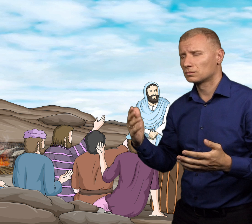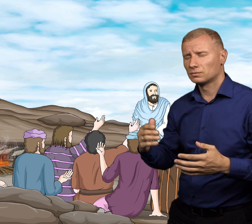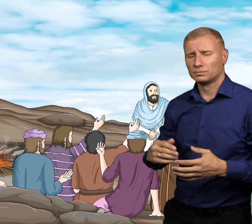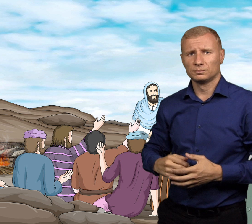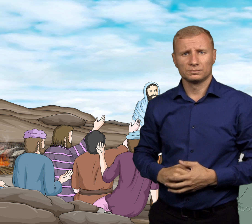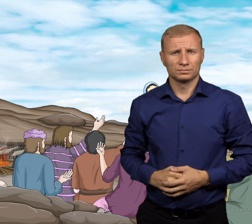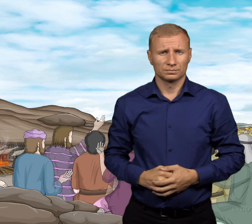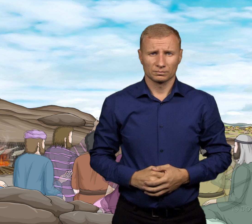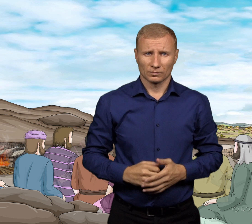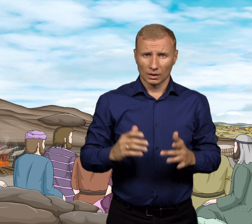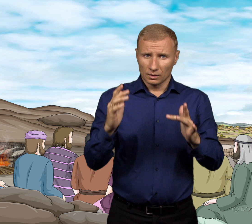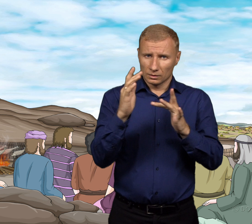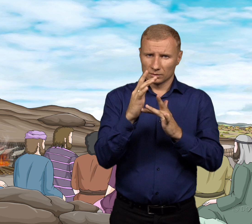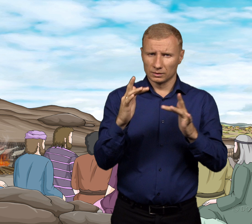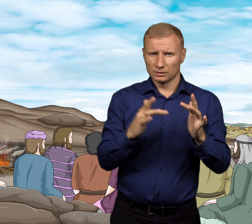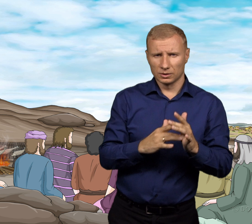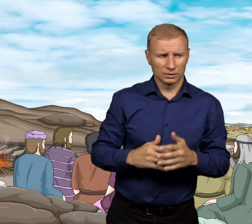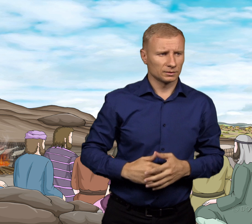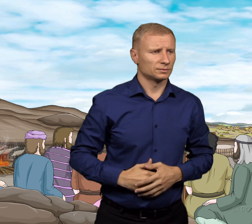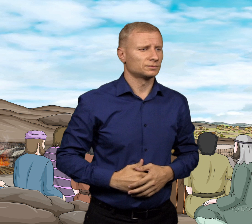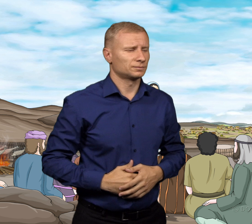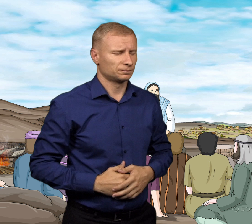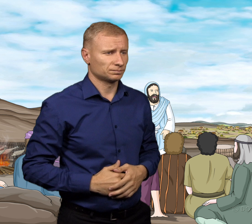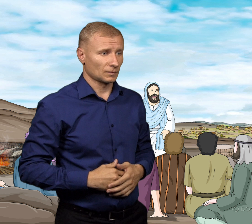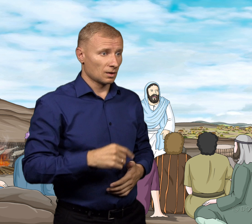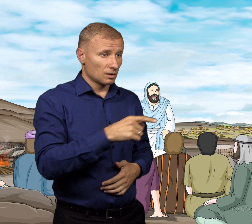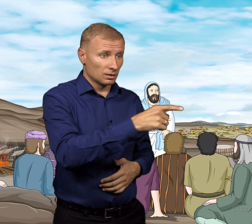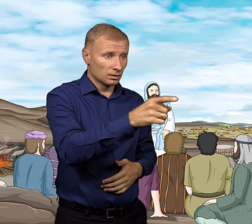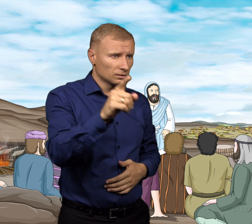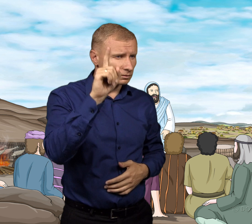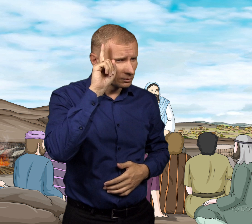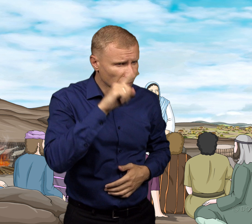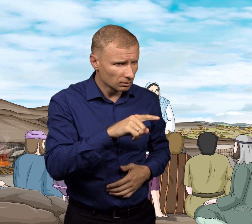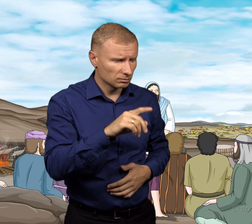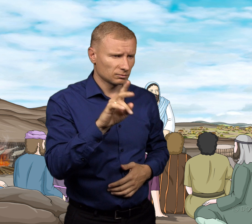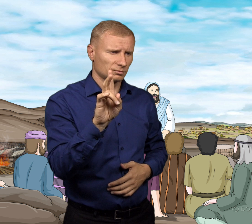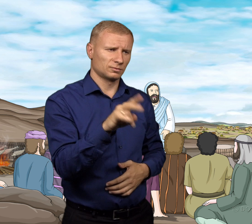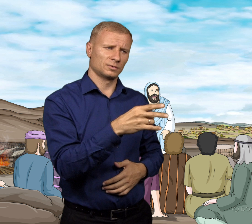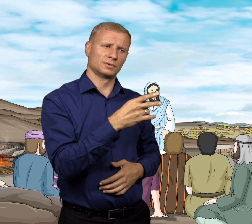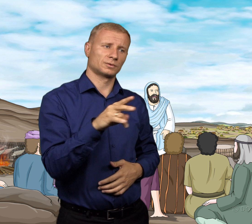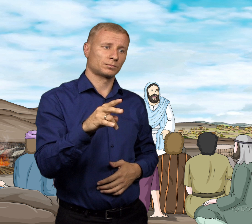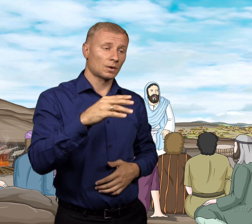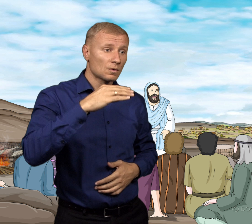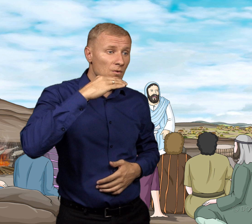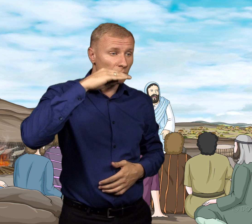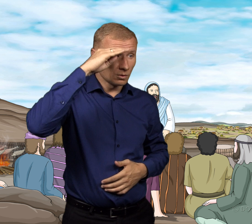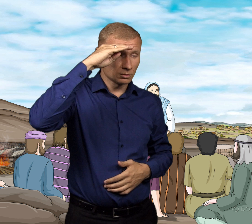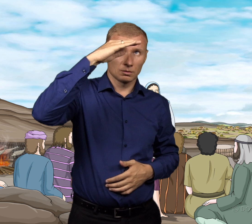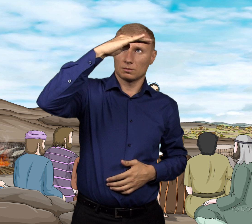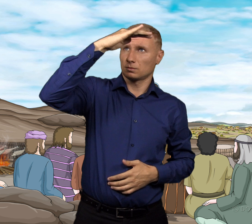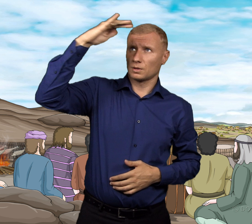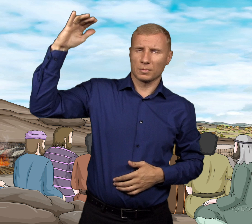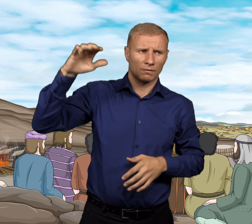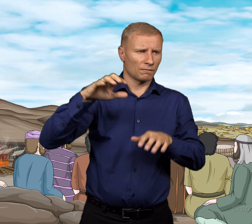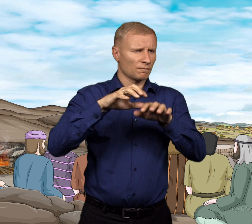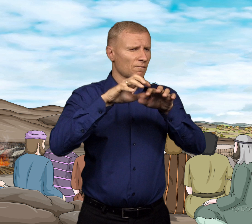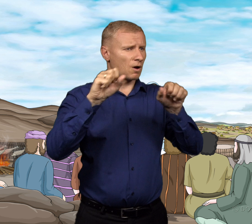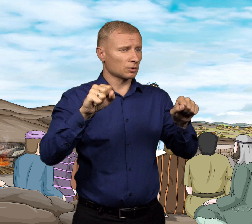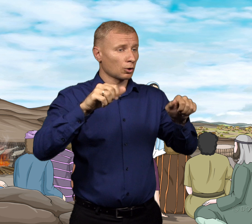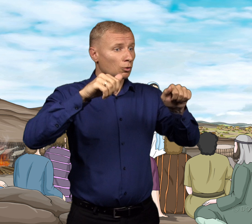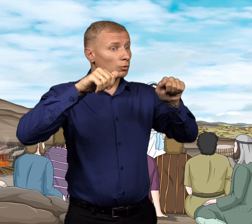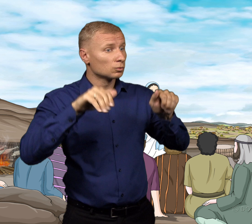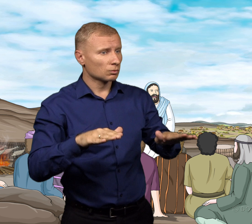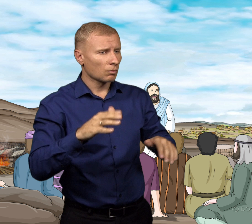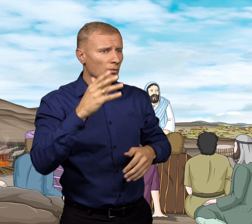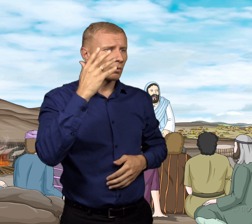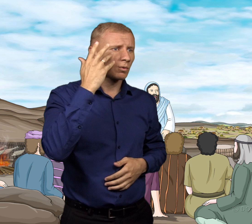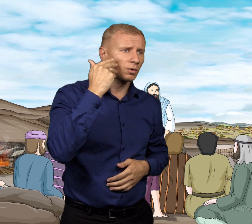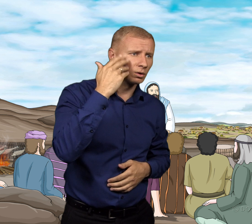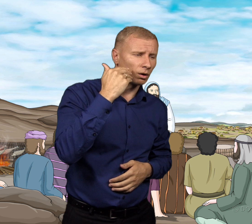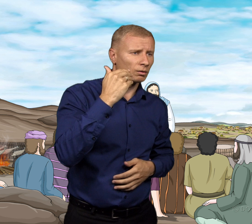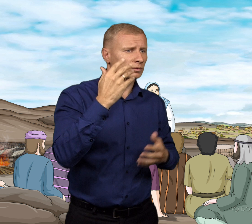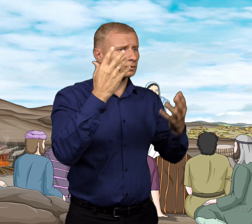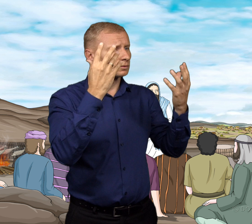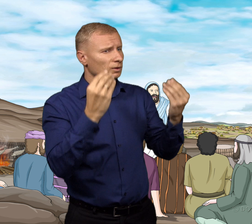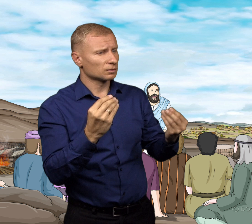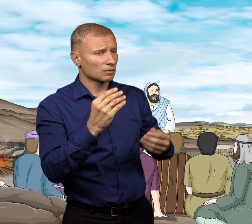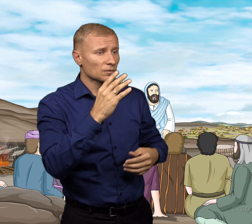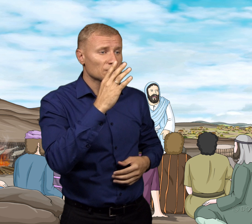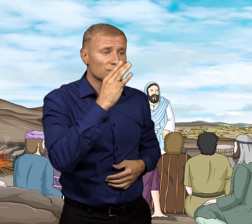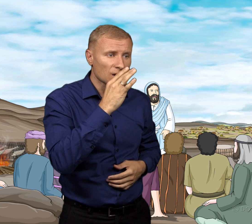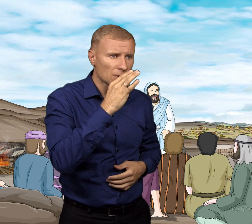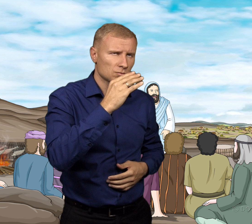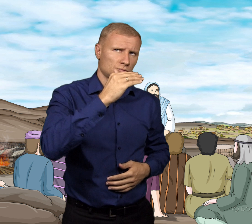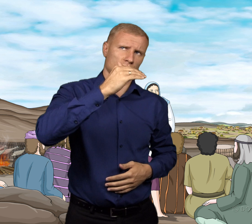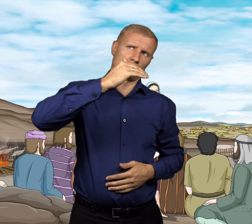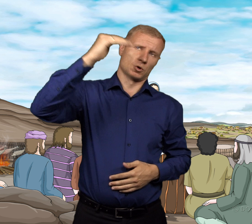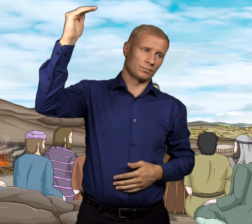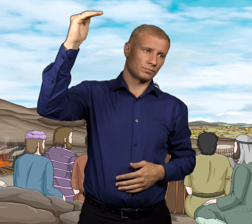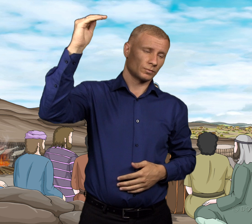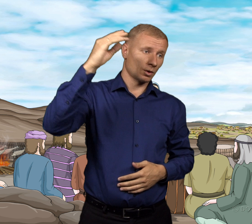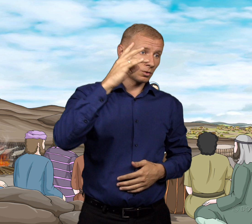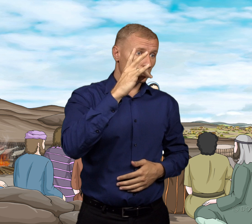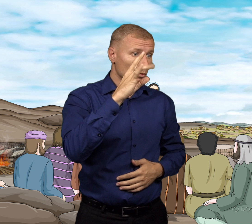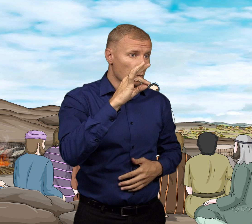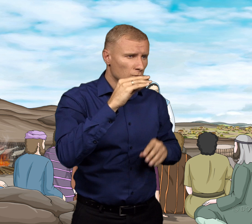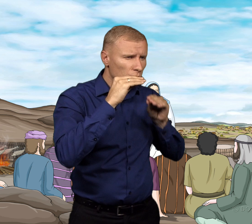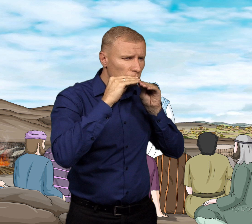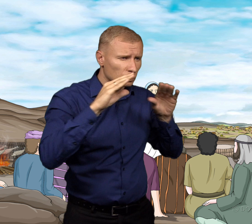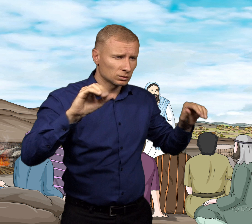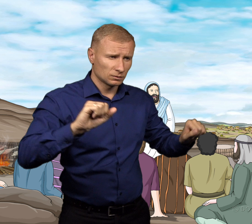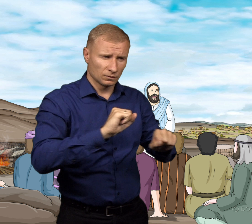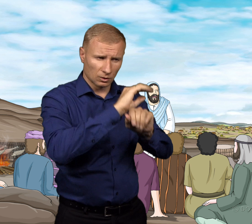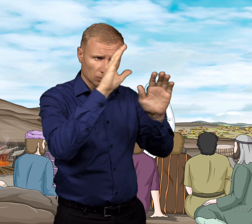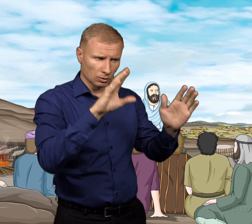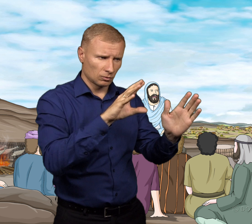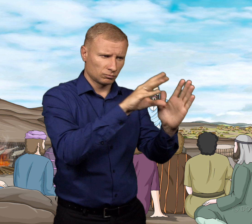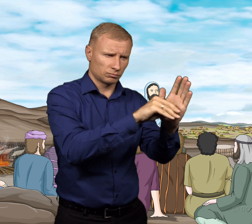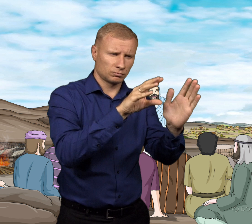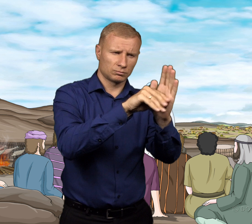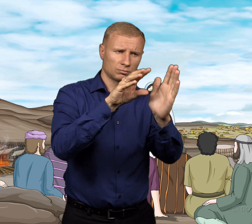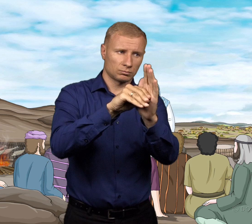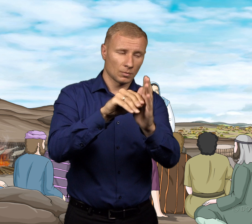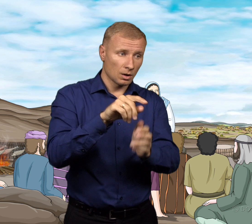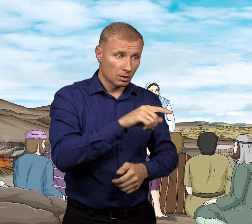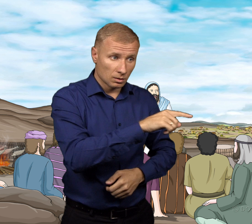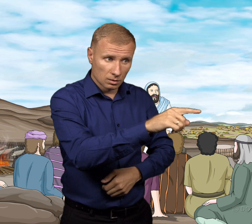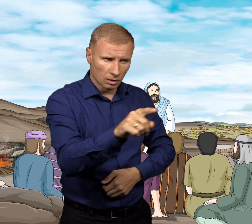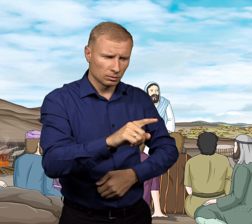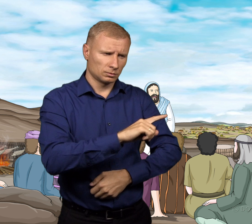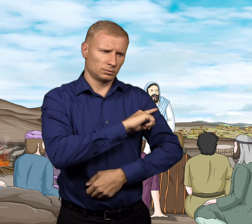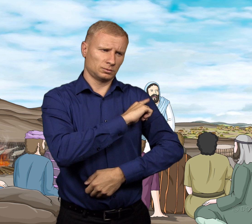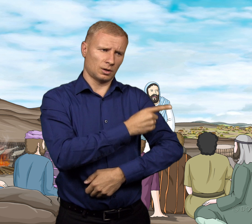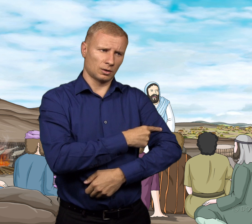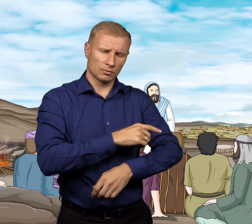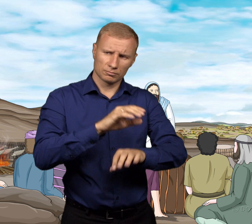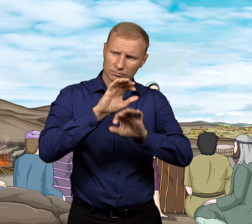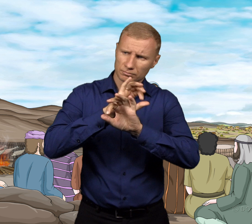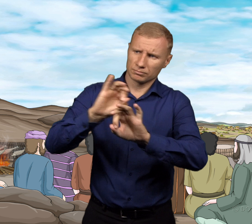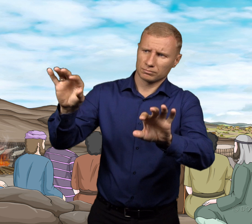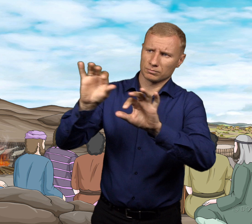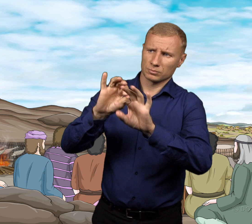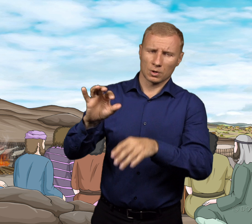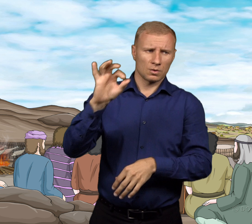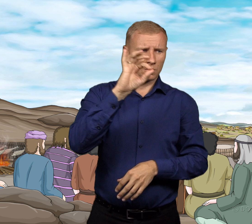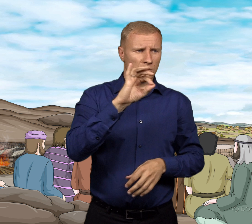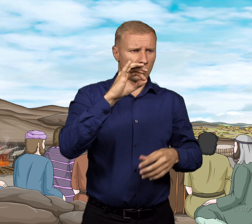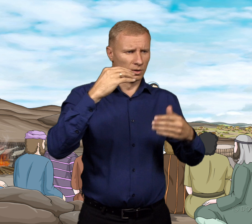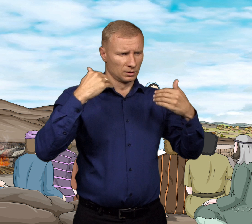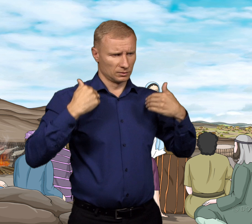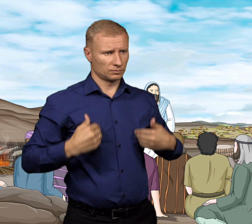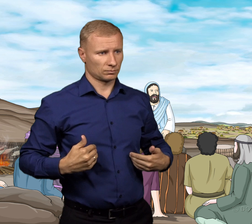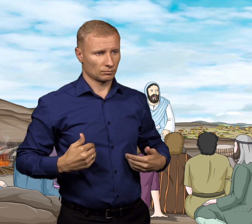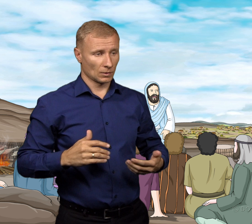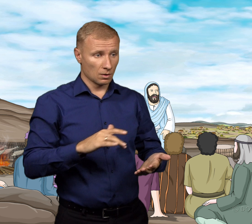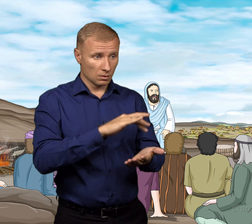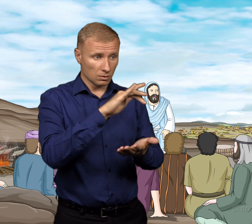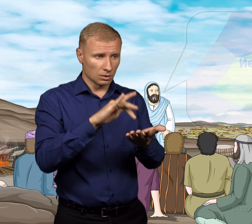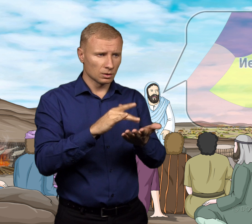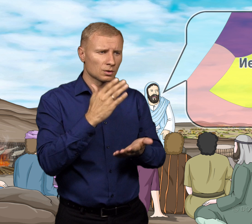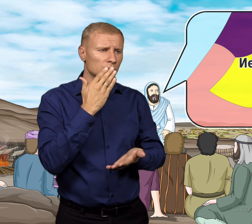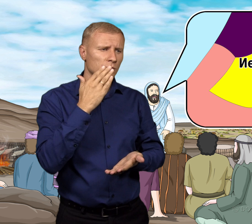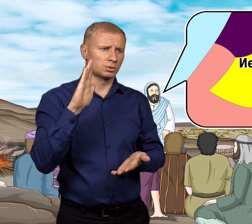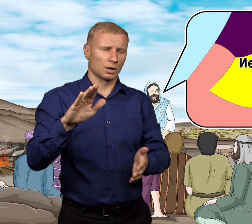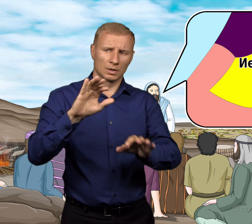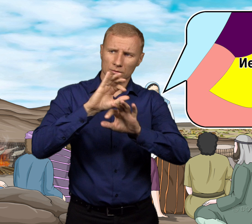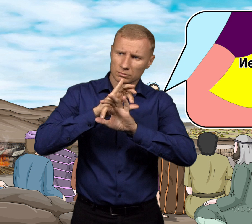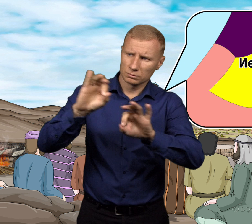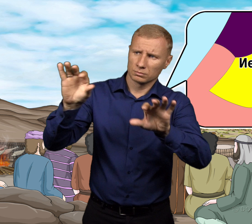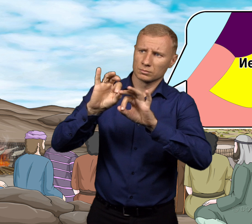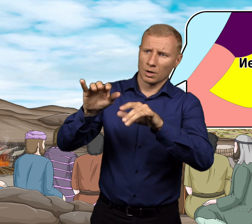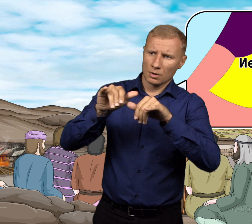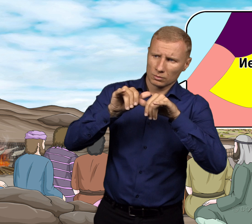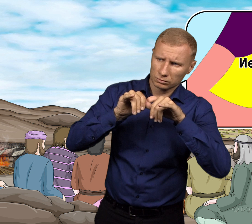Jesus replied, “It is not for you to know times or seasons that the Father has fixed by His own authority.